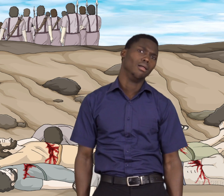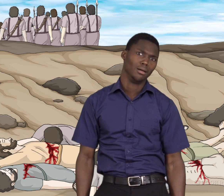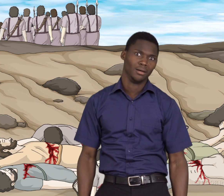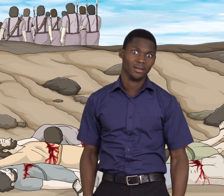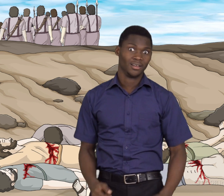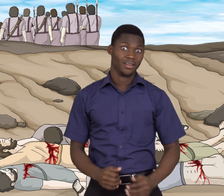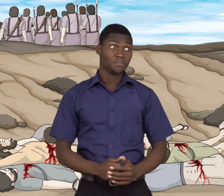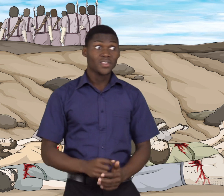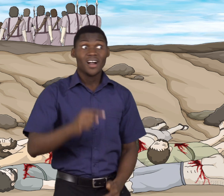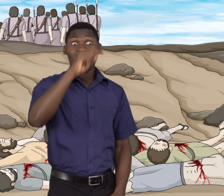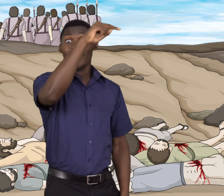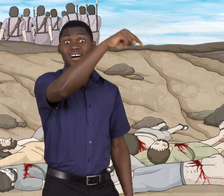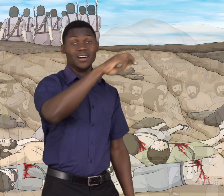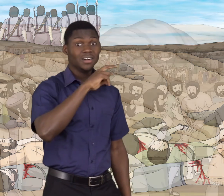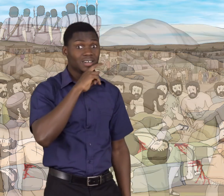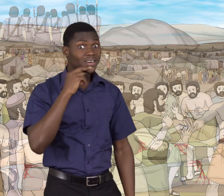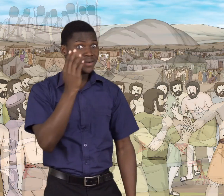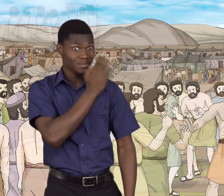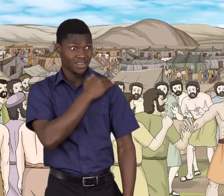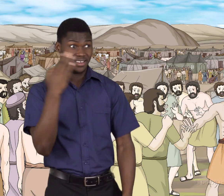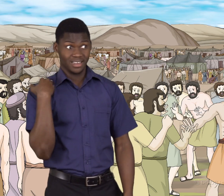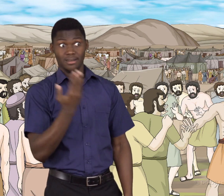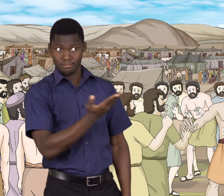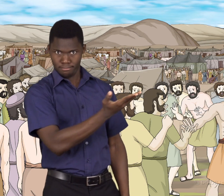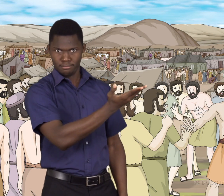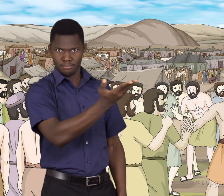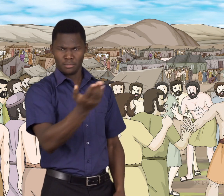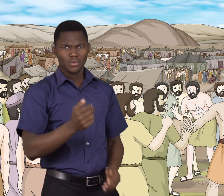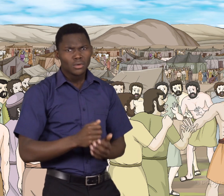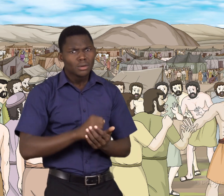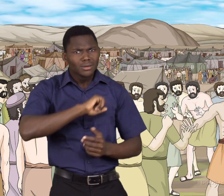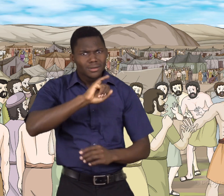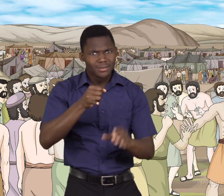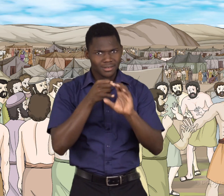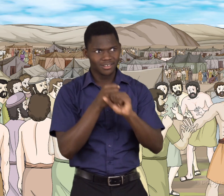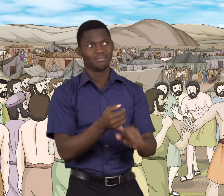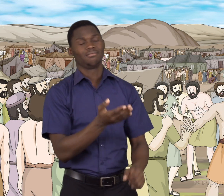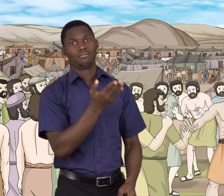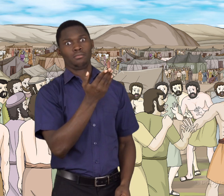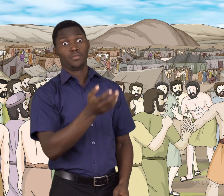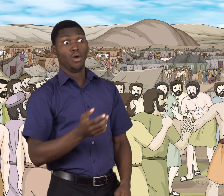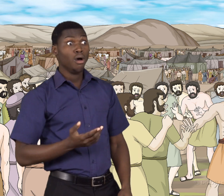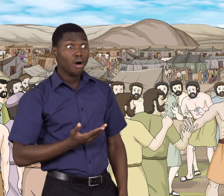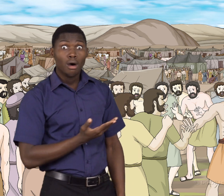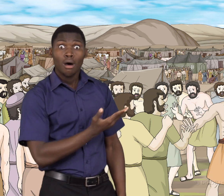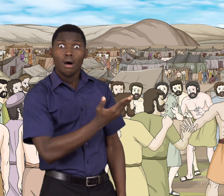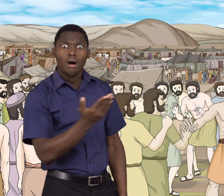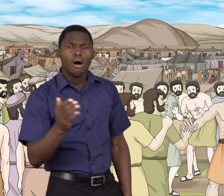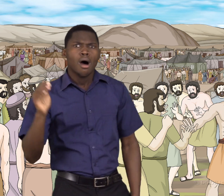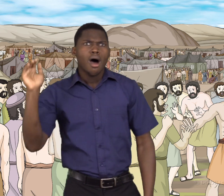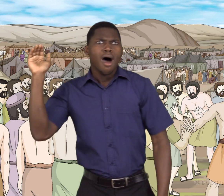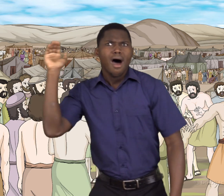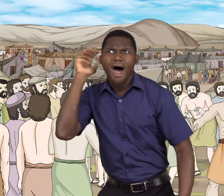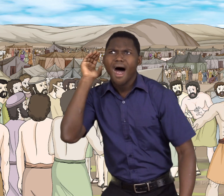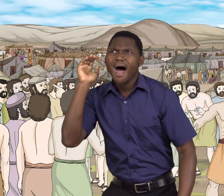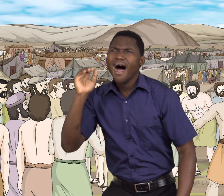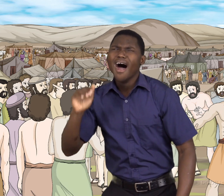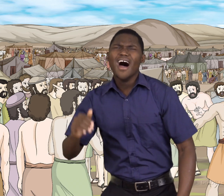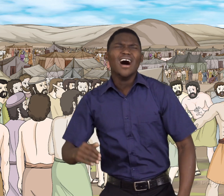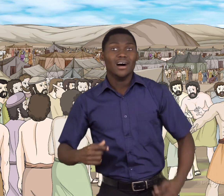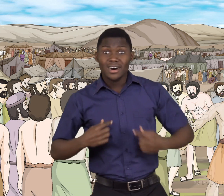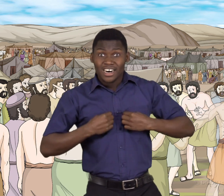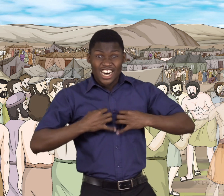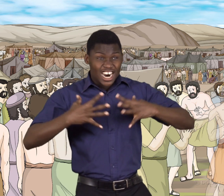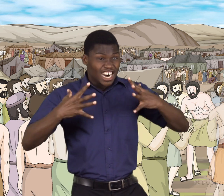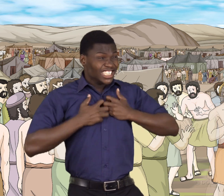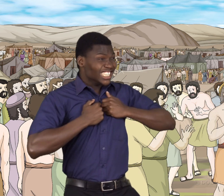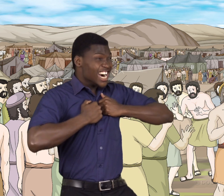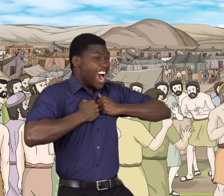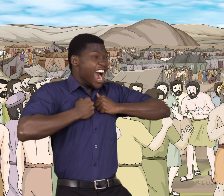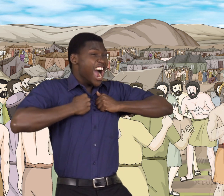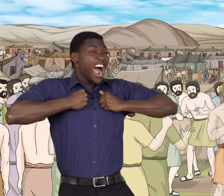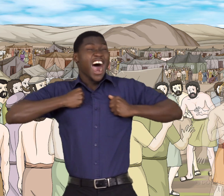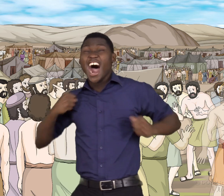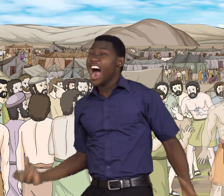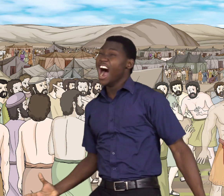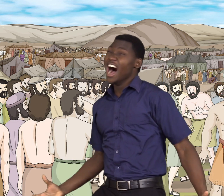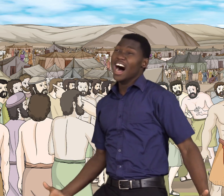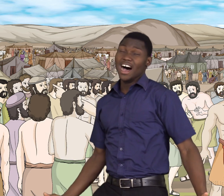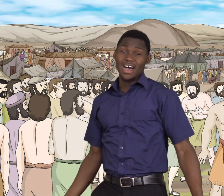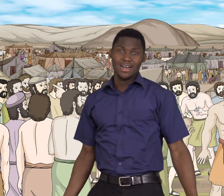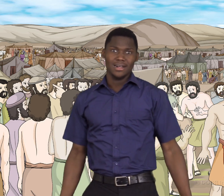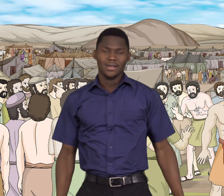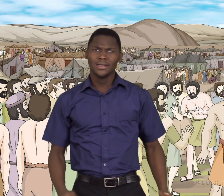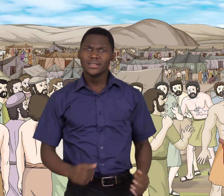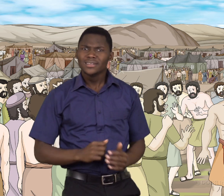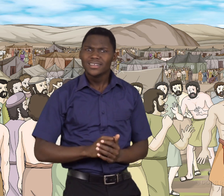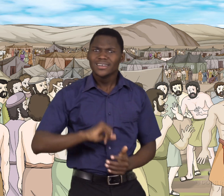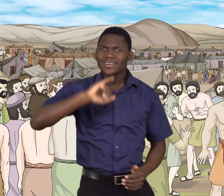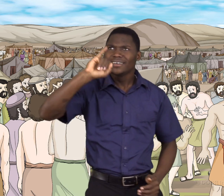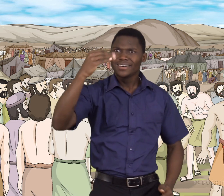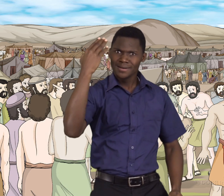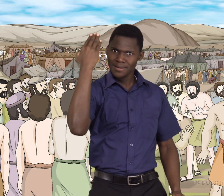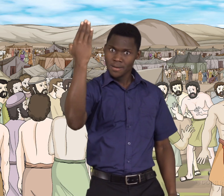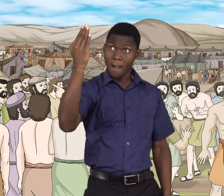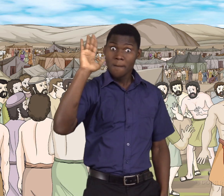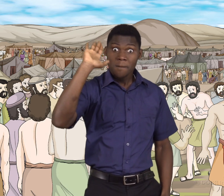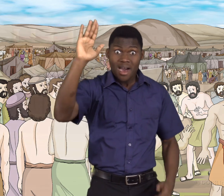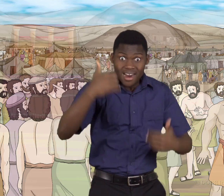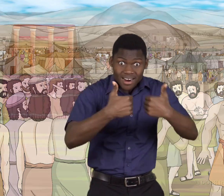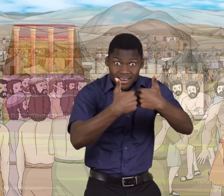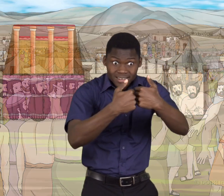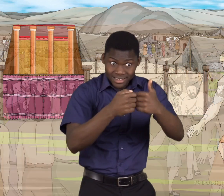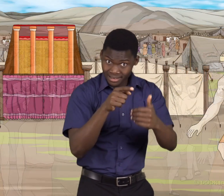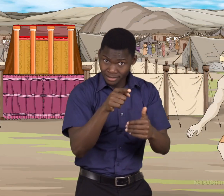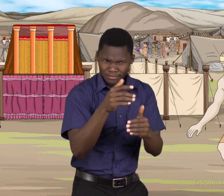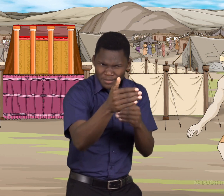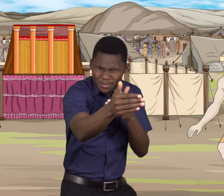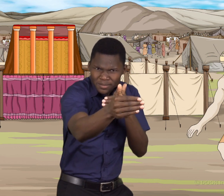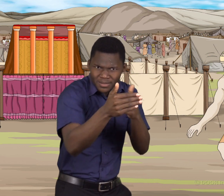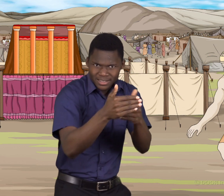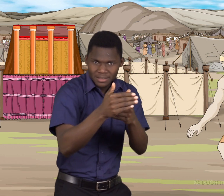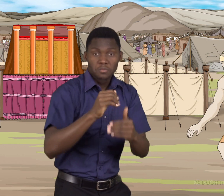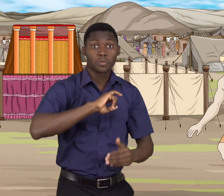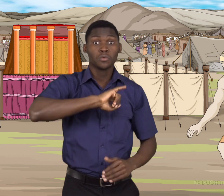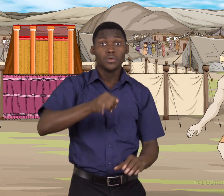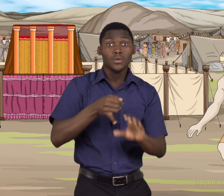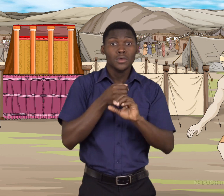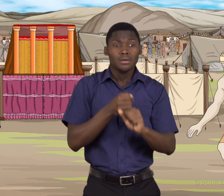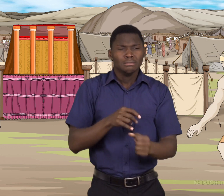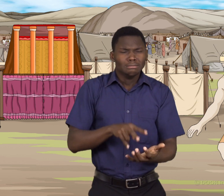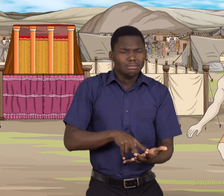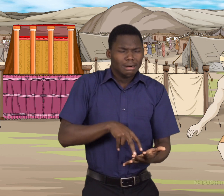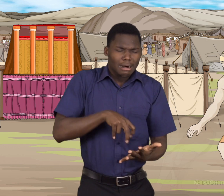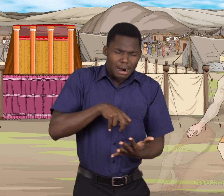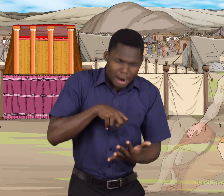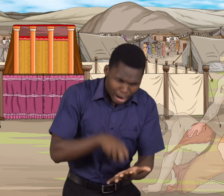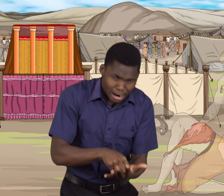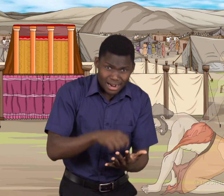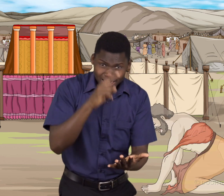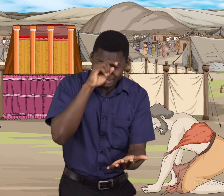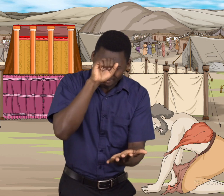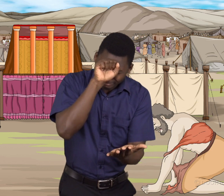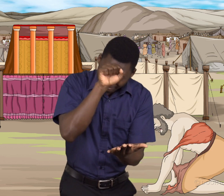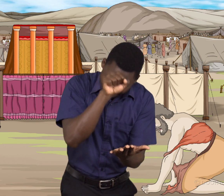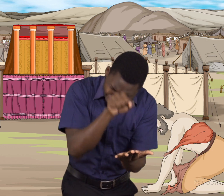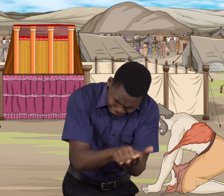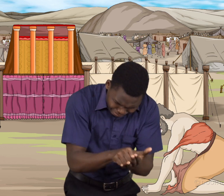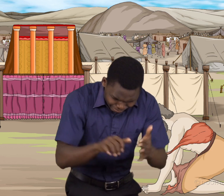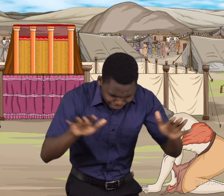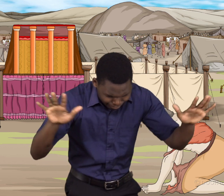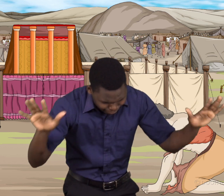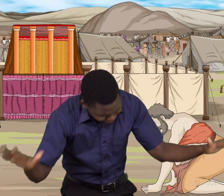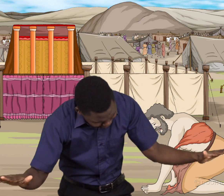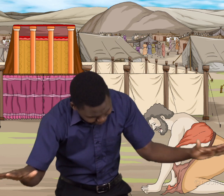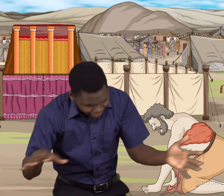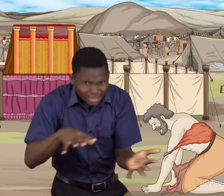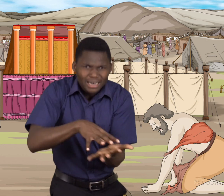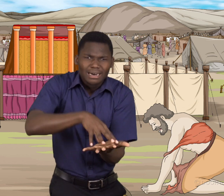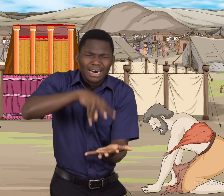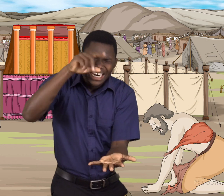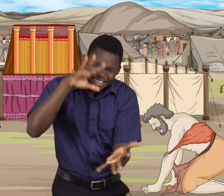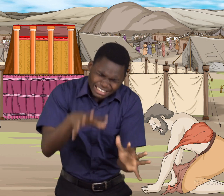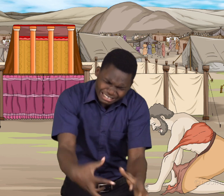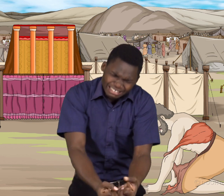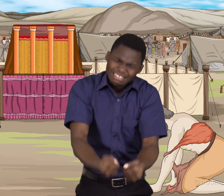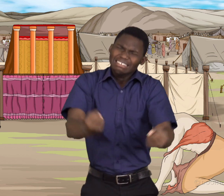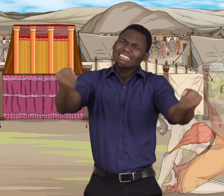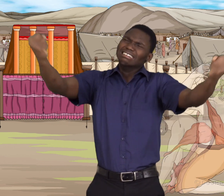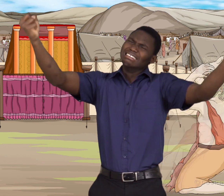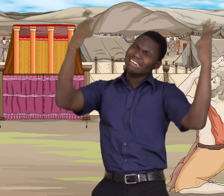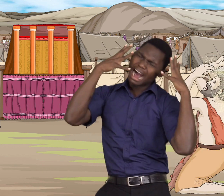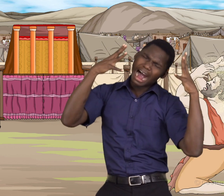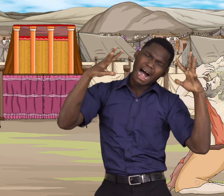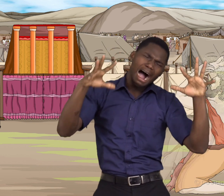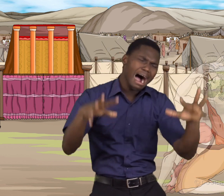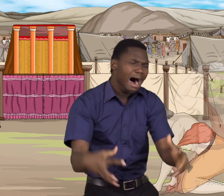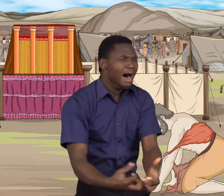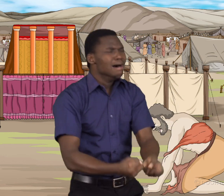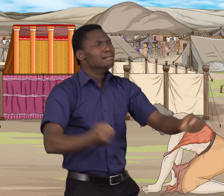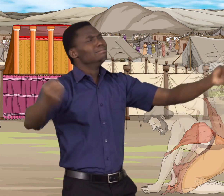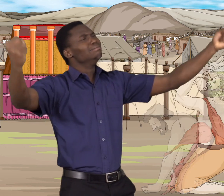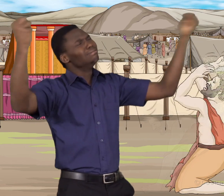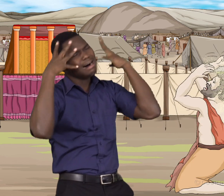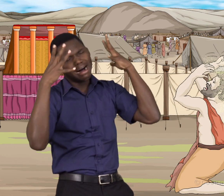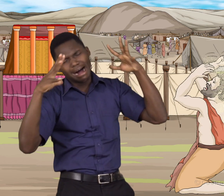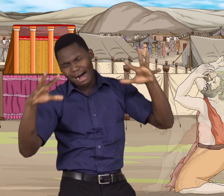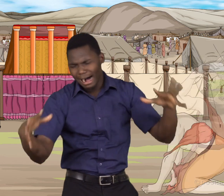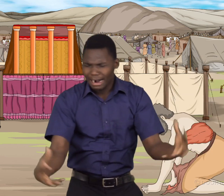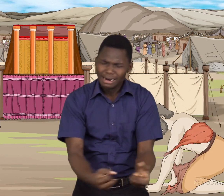So the hearts of the people melted and became like water. Then Joshua tore his clothes and fell facedown before the ark of the LORD until evening, as did the elders of Israel;